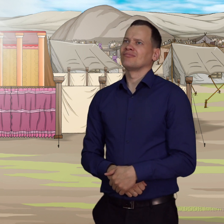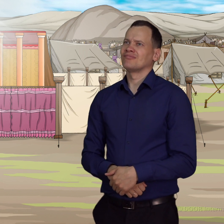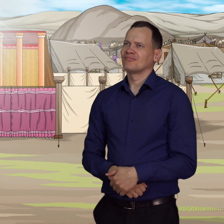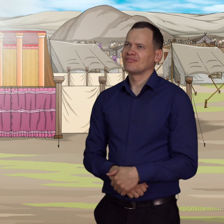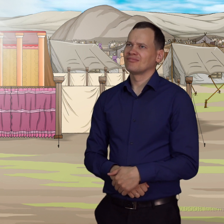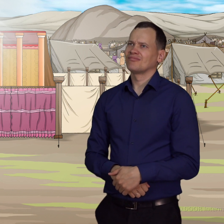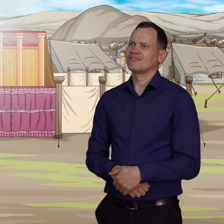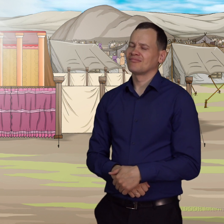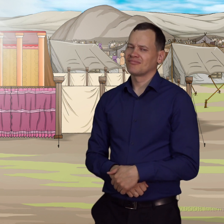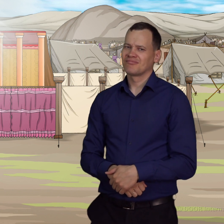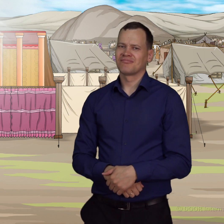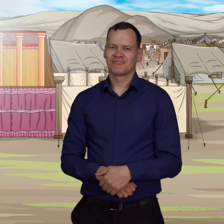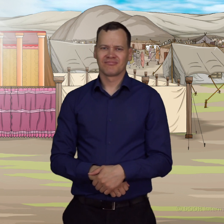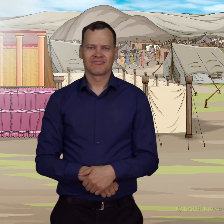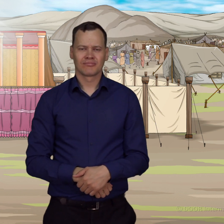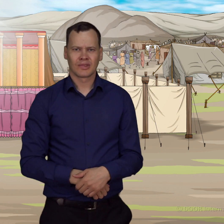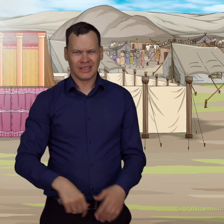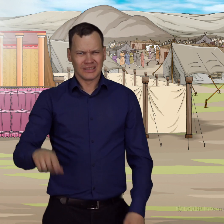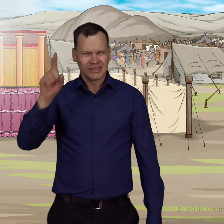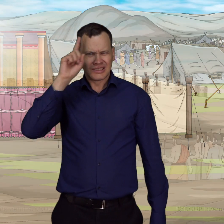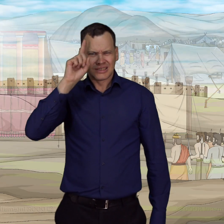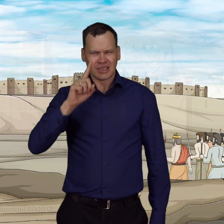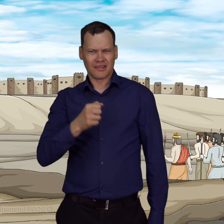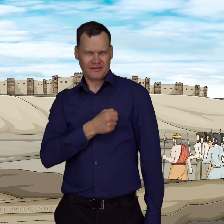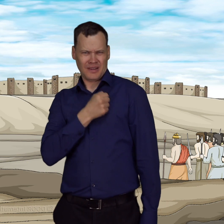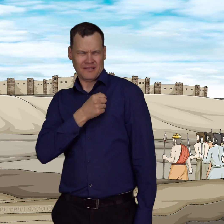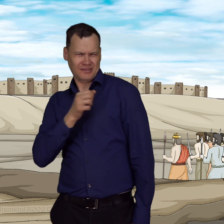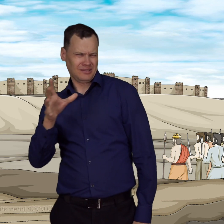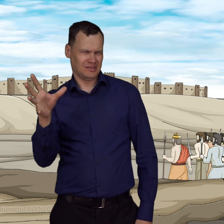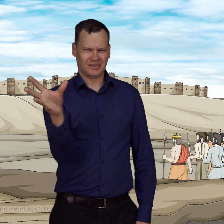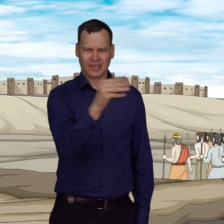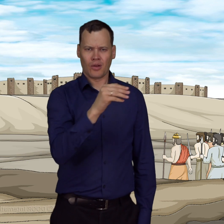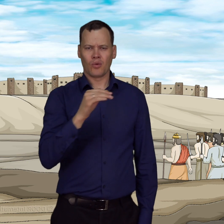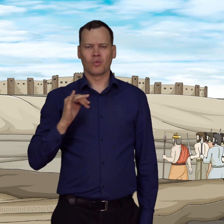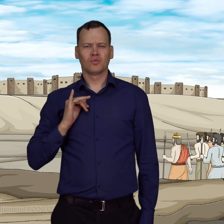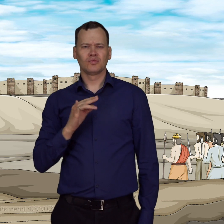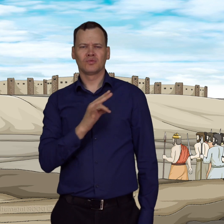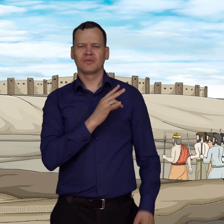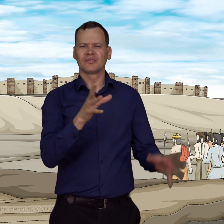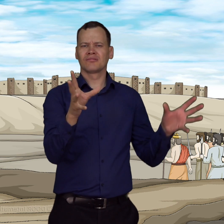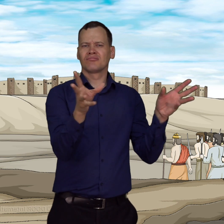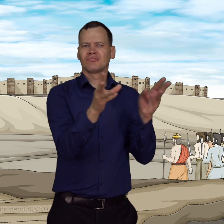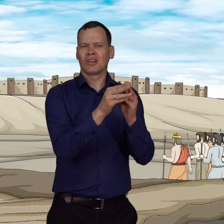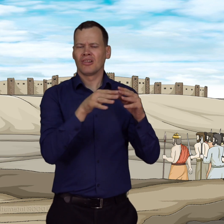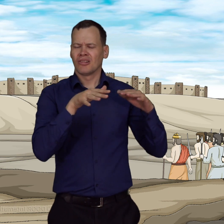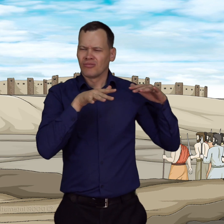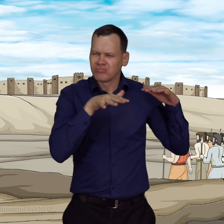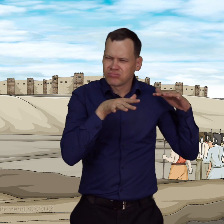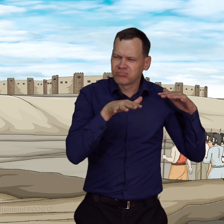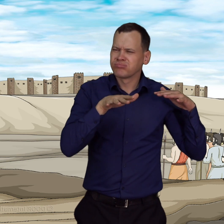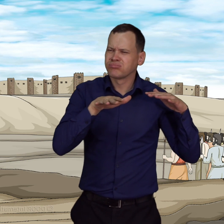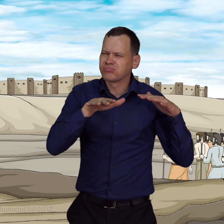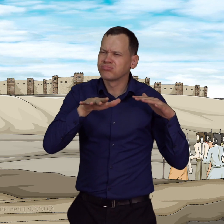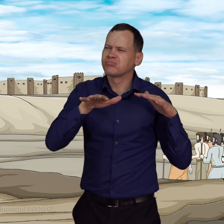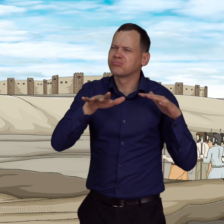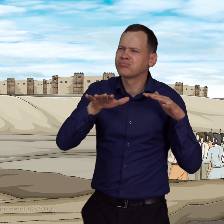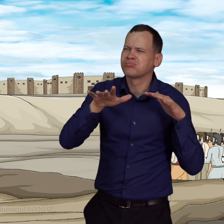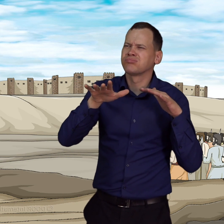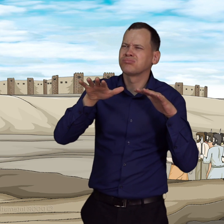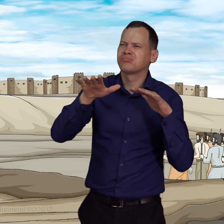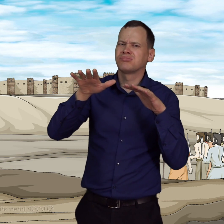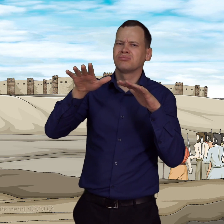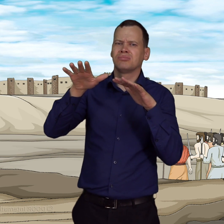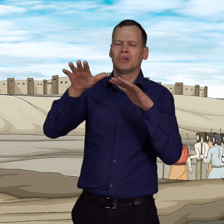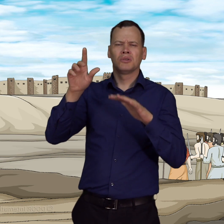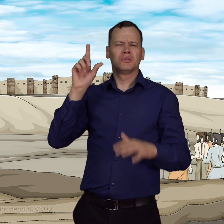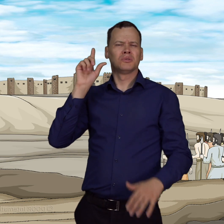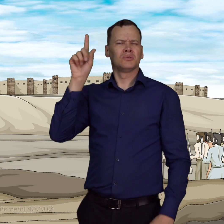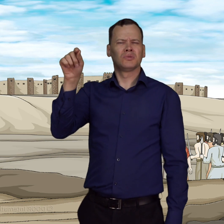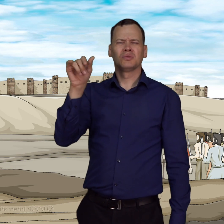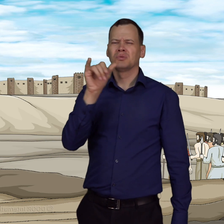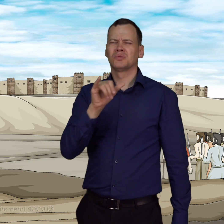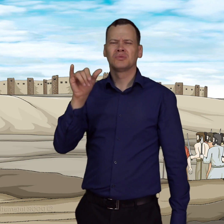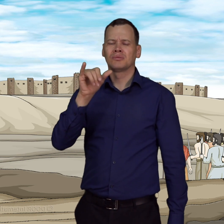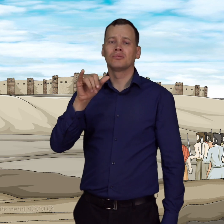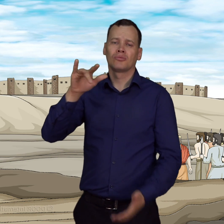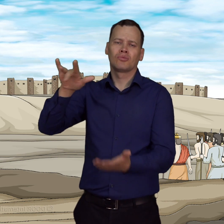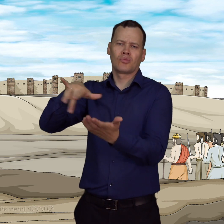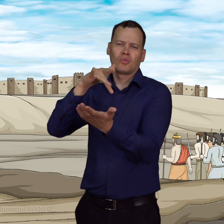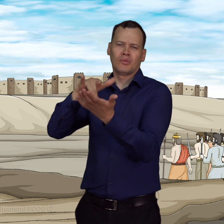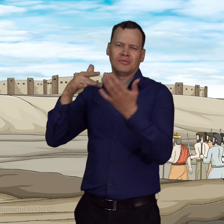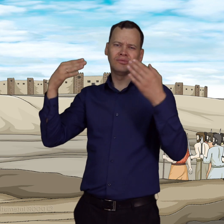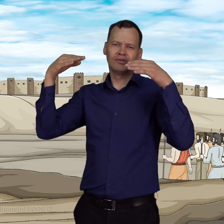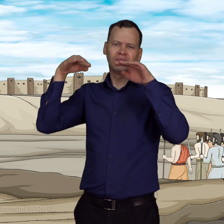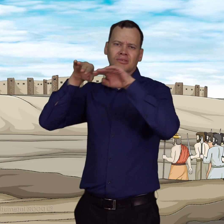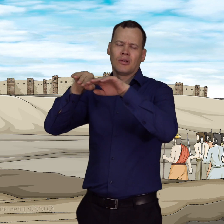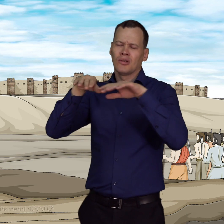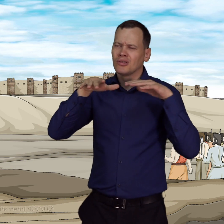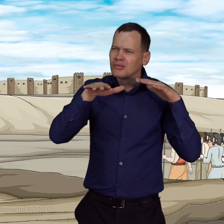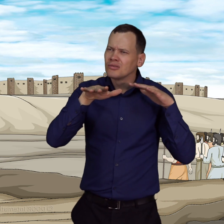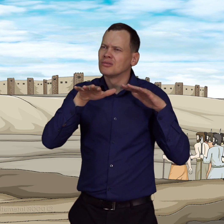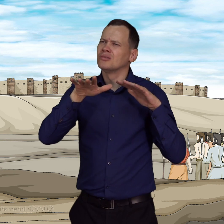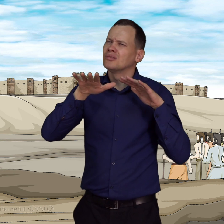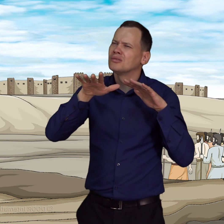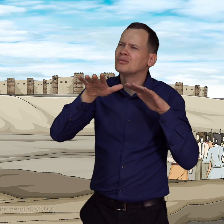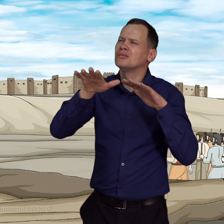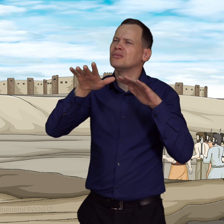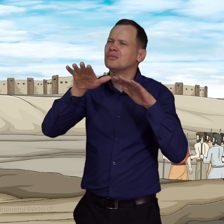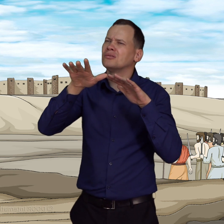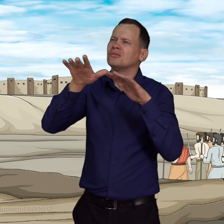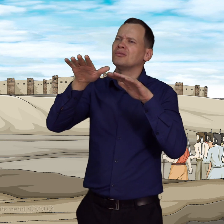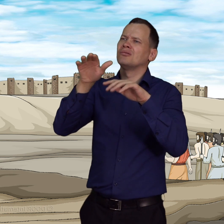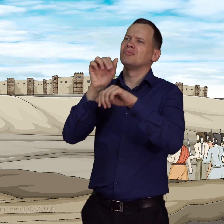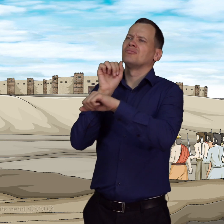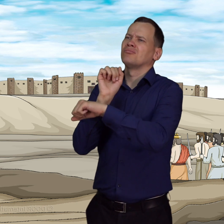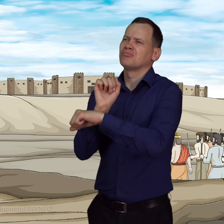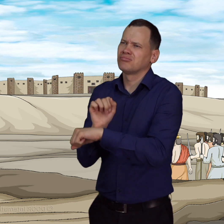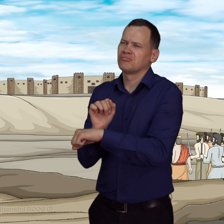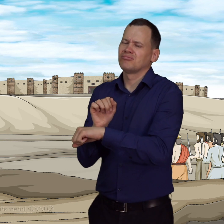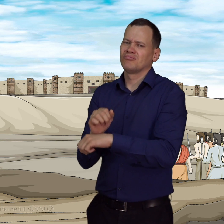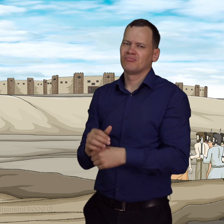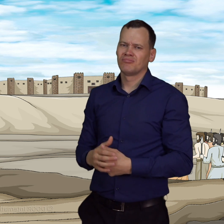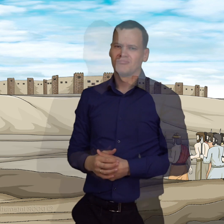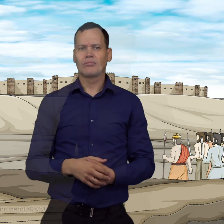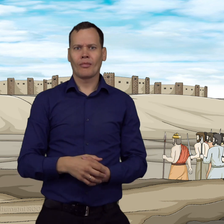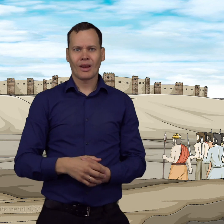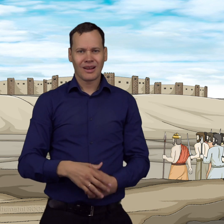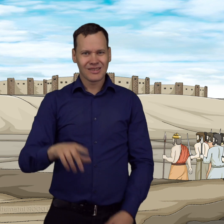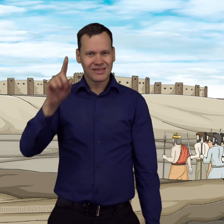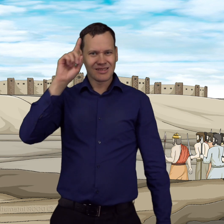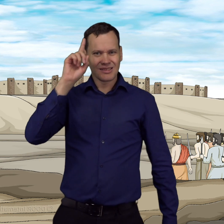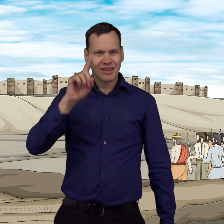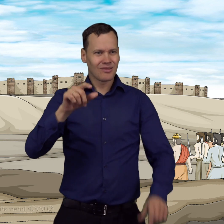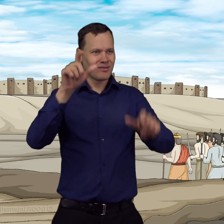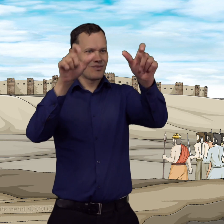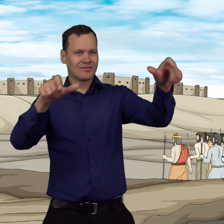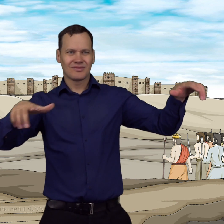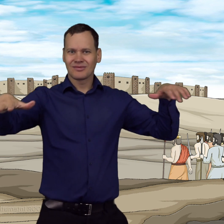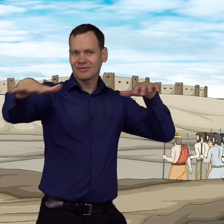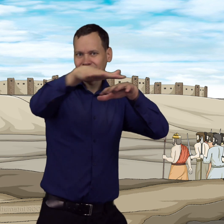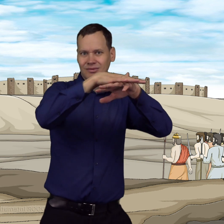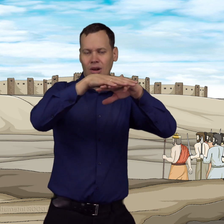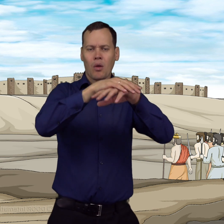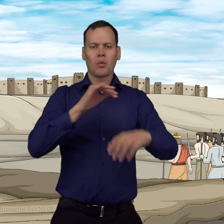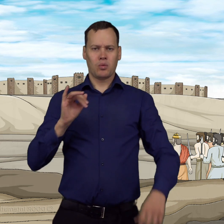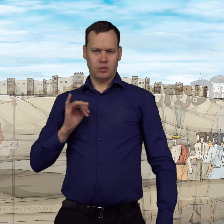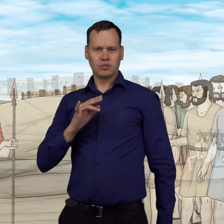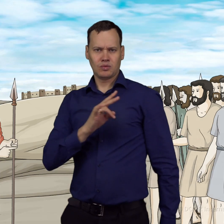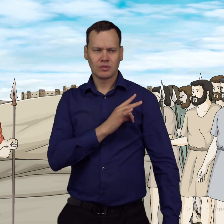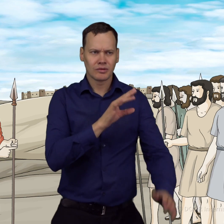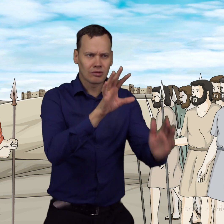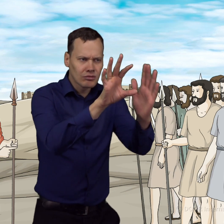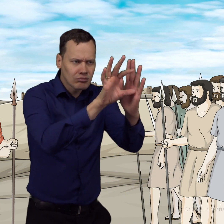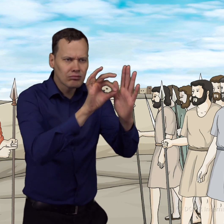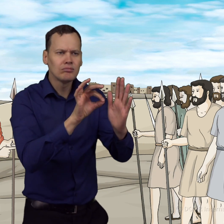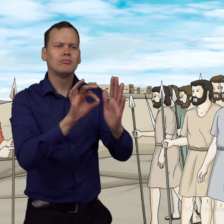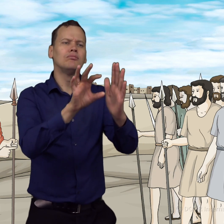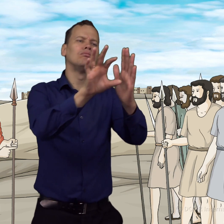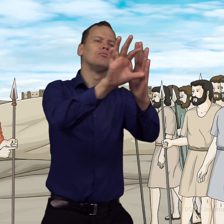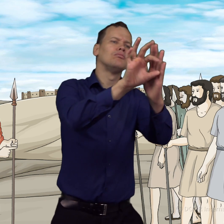So Joshua and the whole army set out to attack Ai.